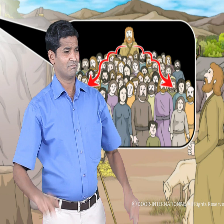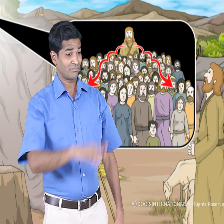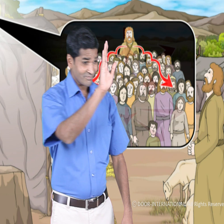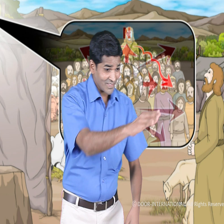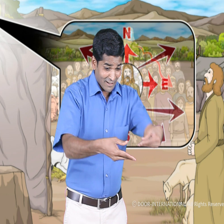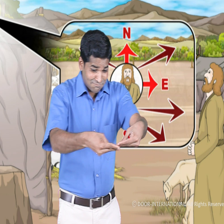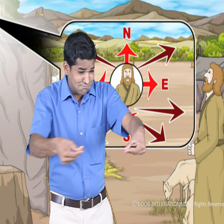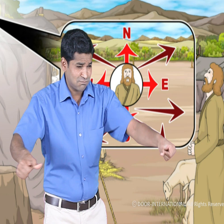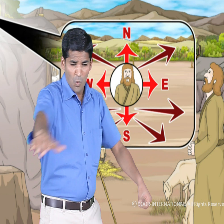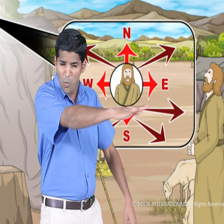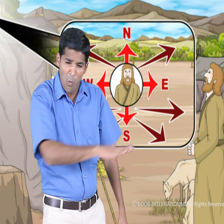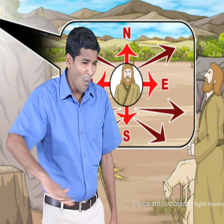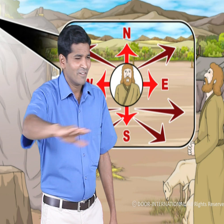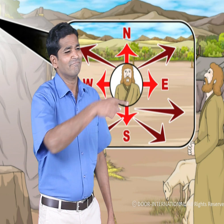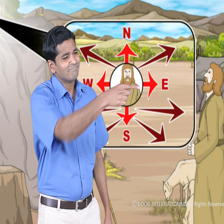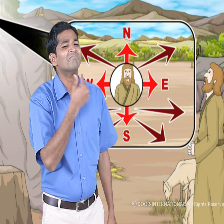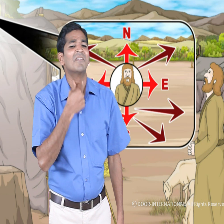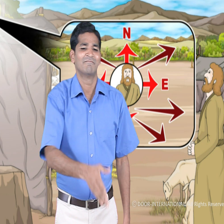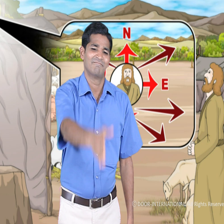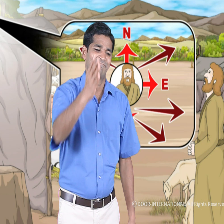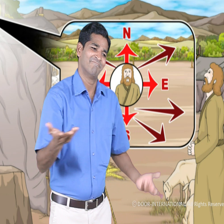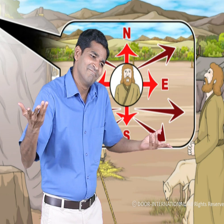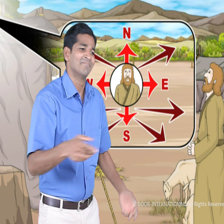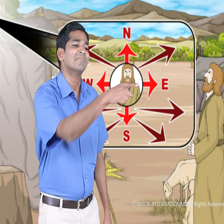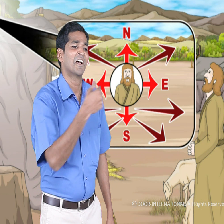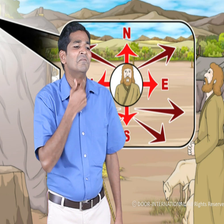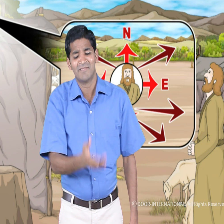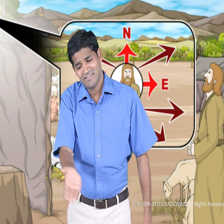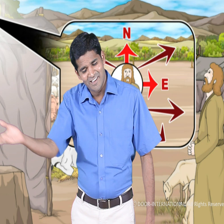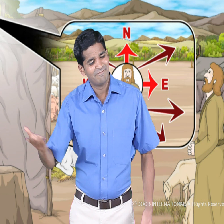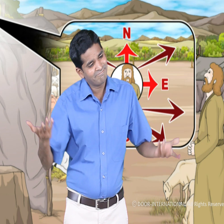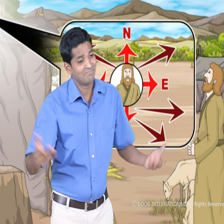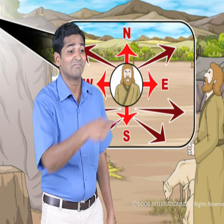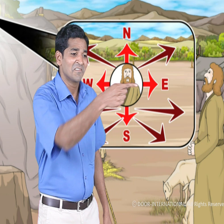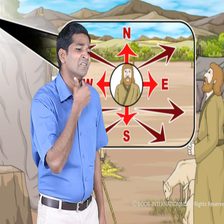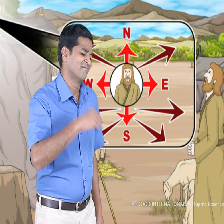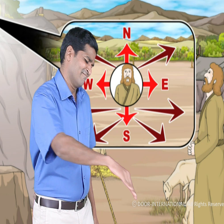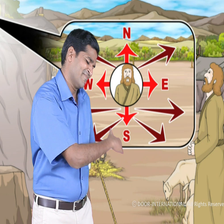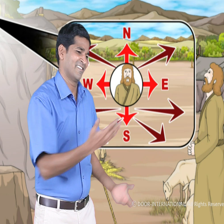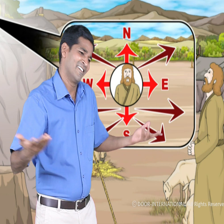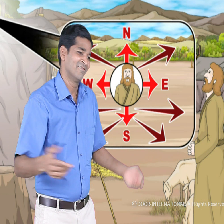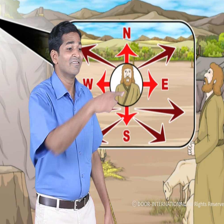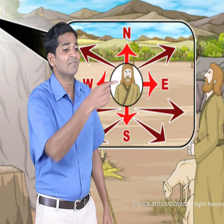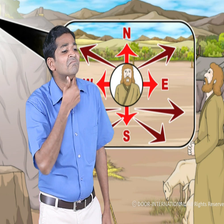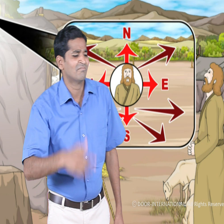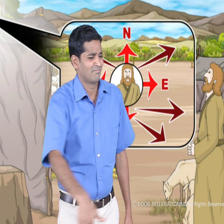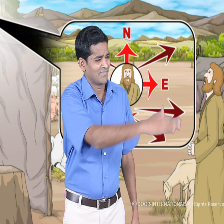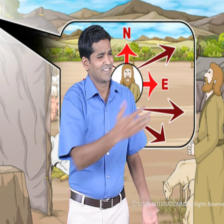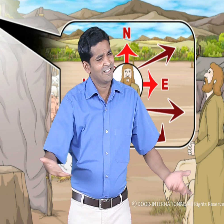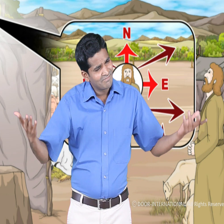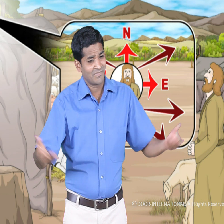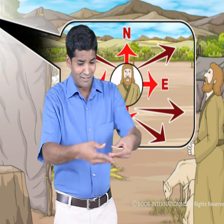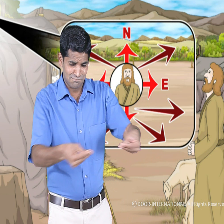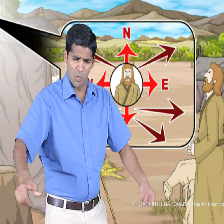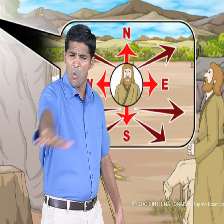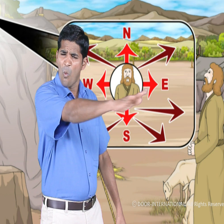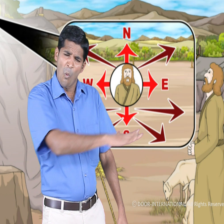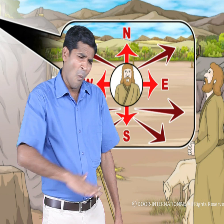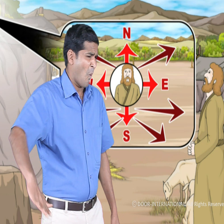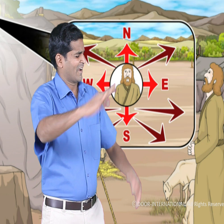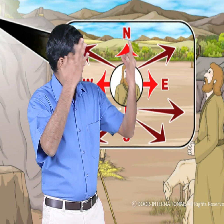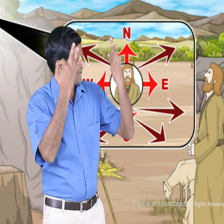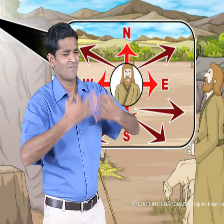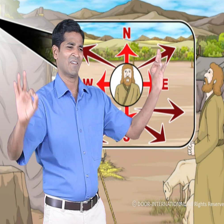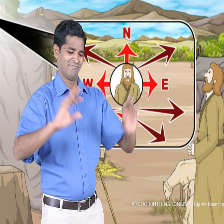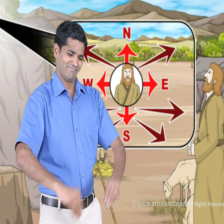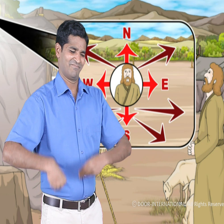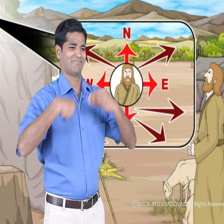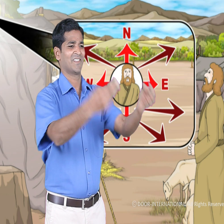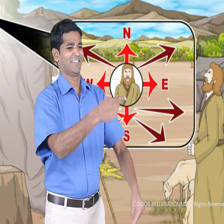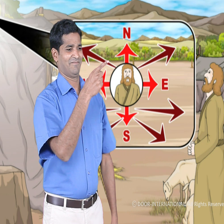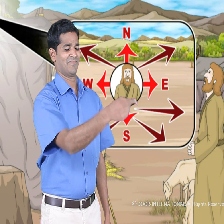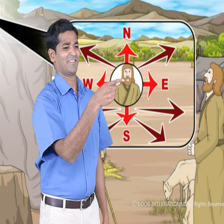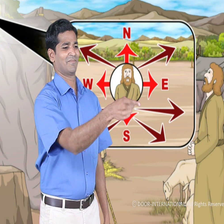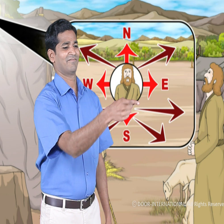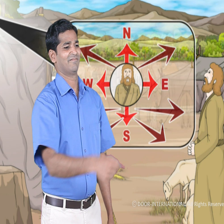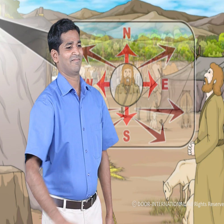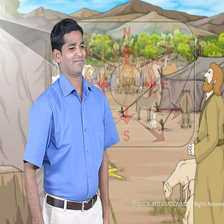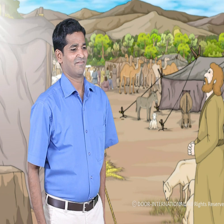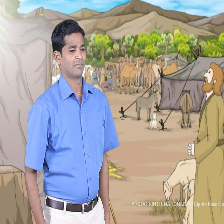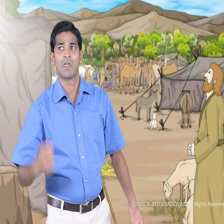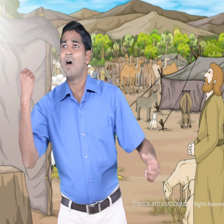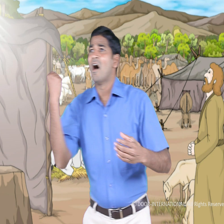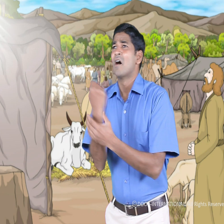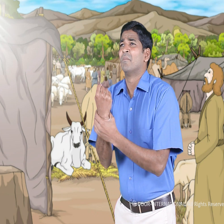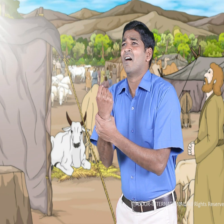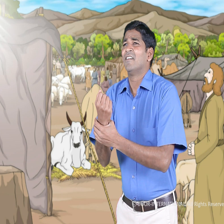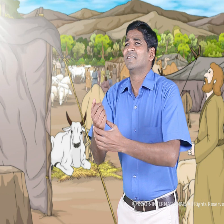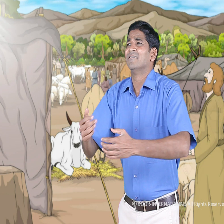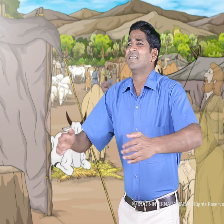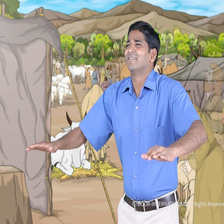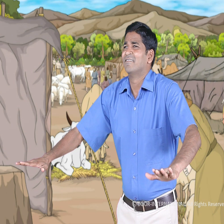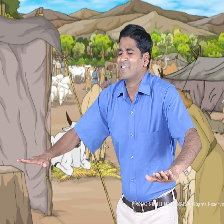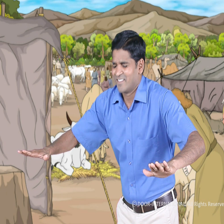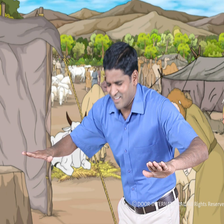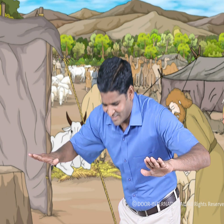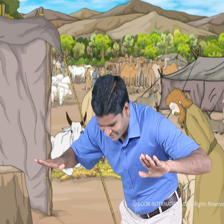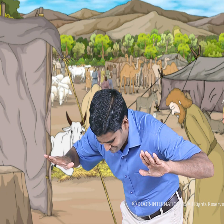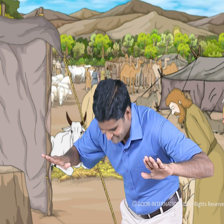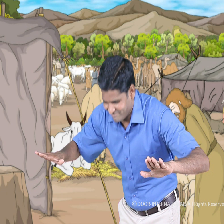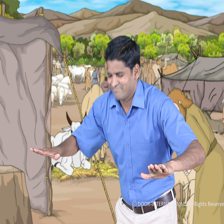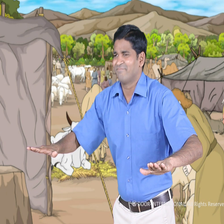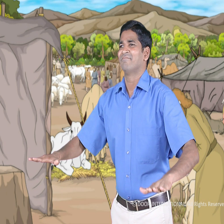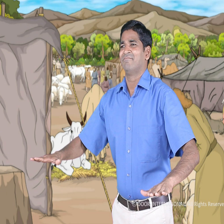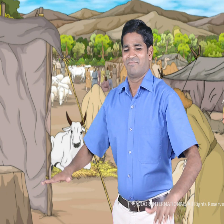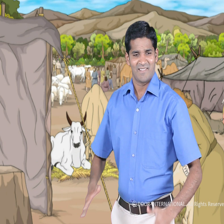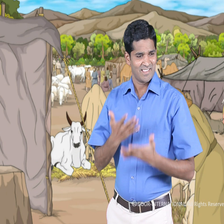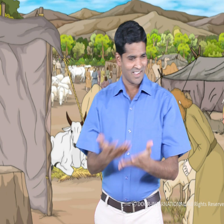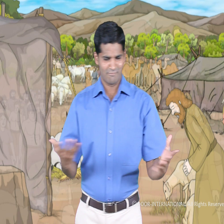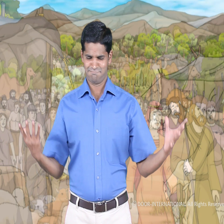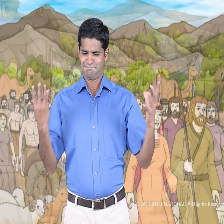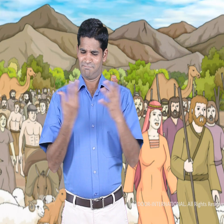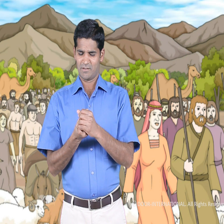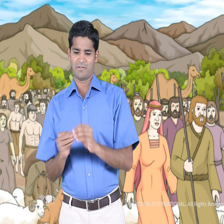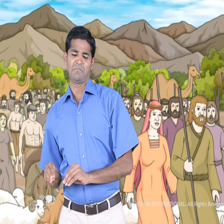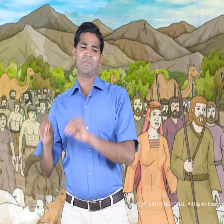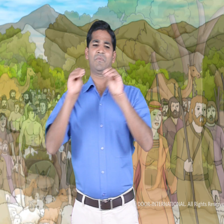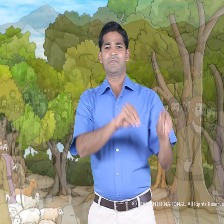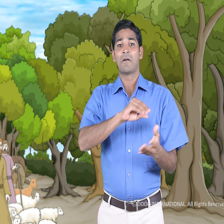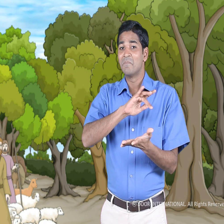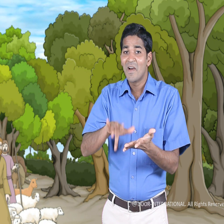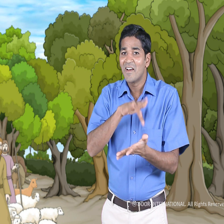Get up and walk around the land, through its length and breadth, for I will give it to you.”